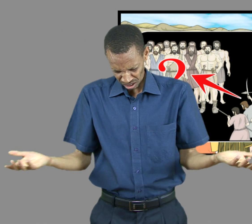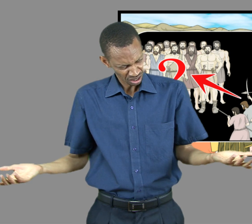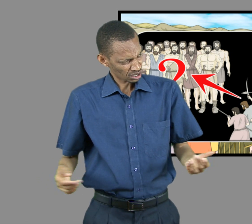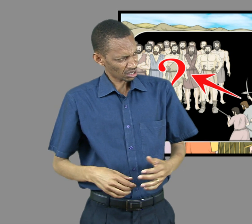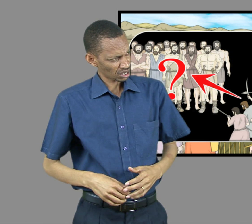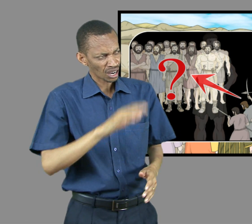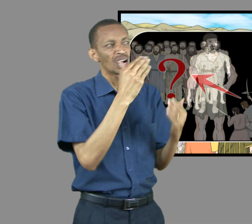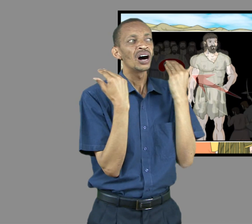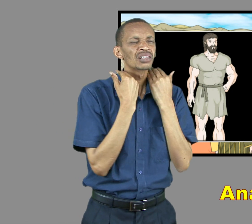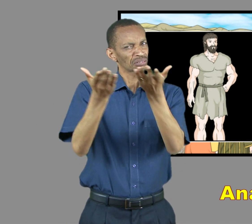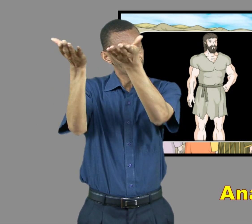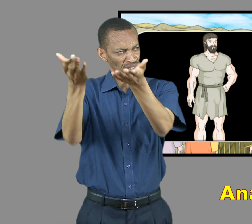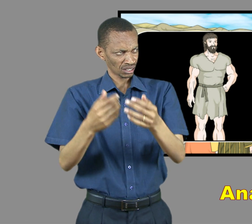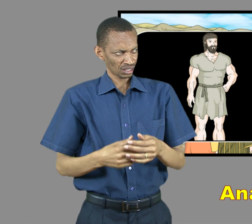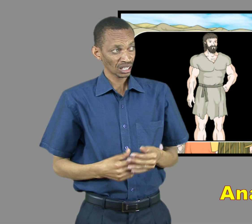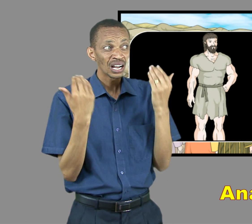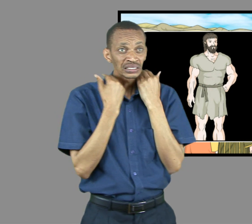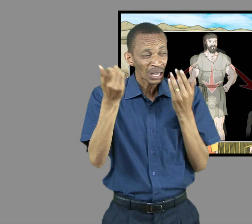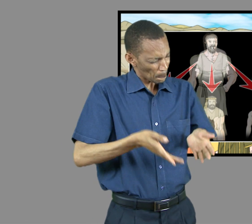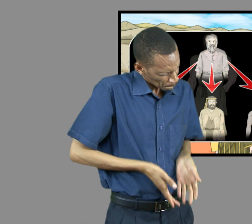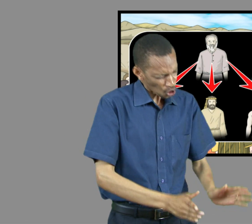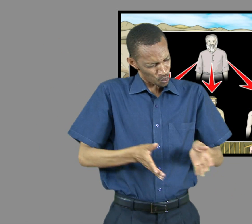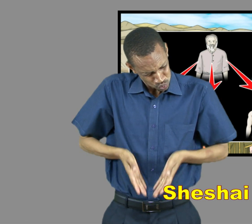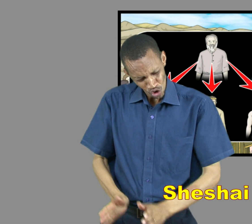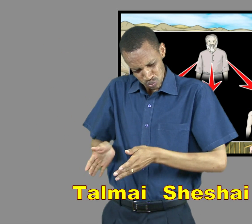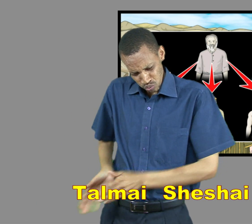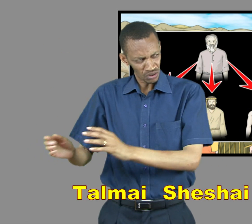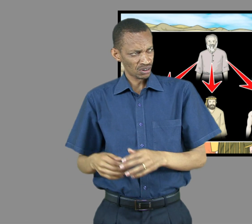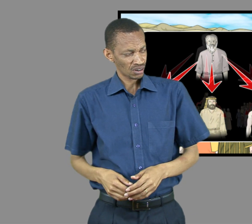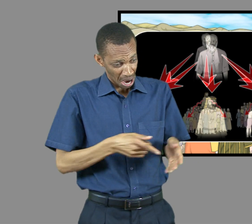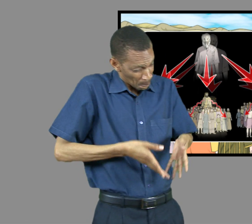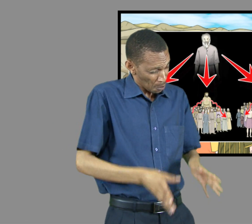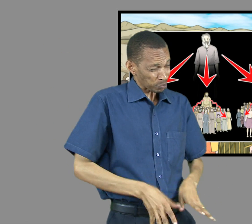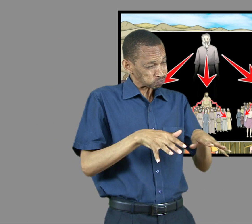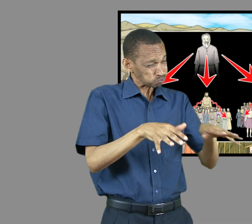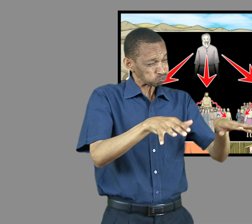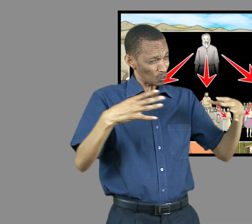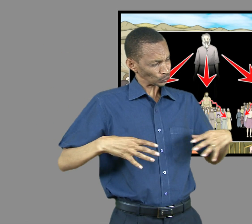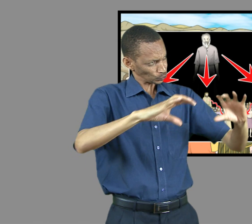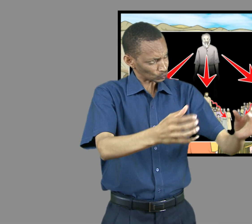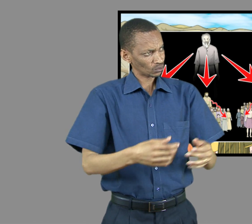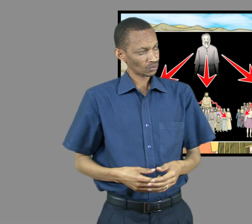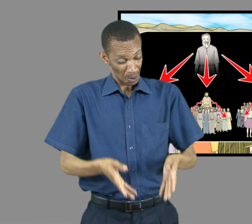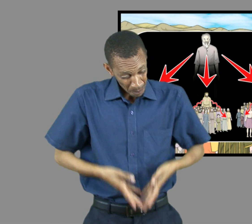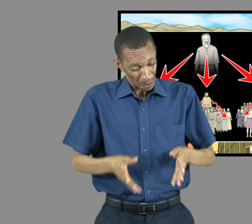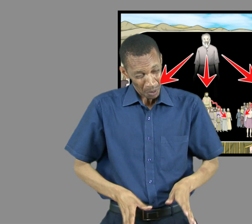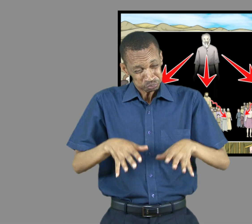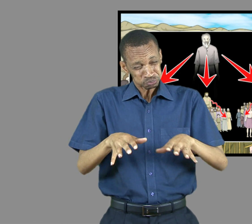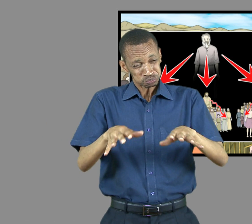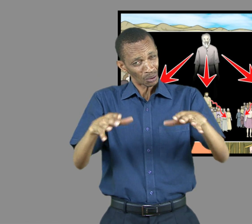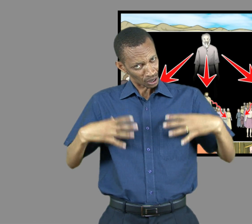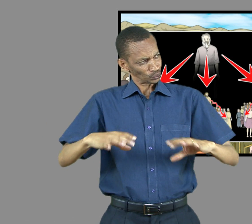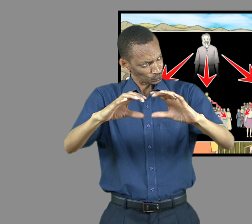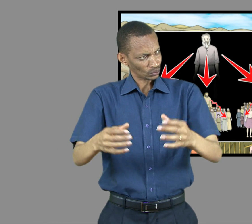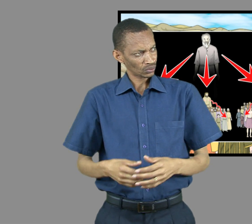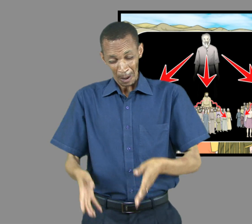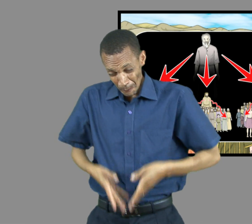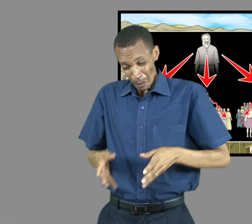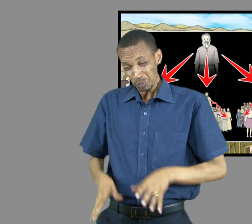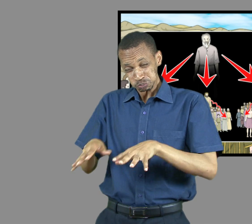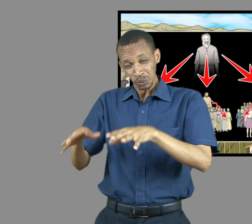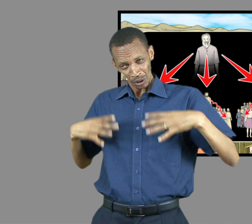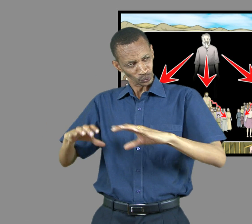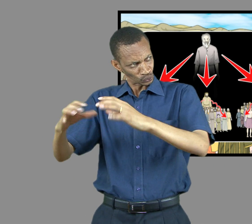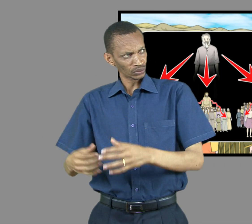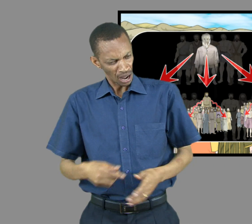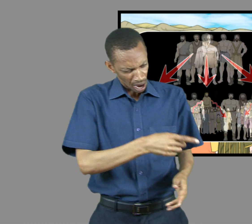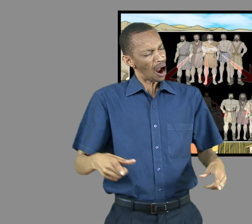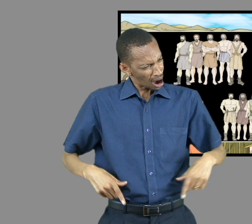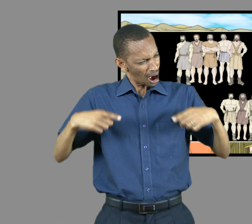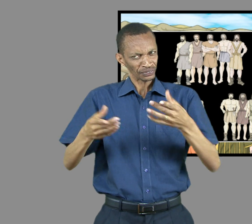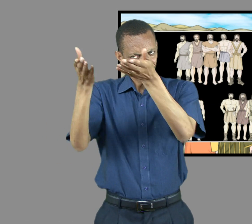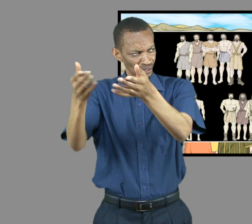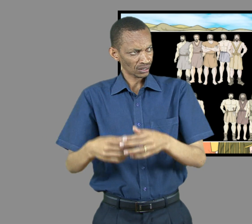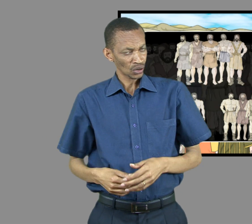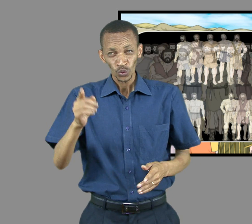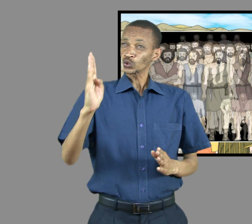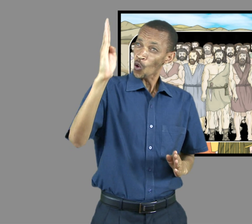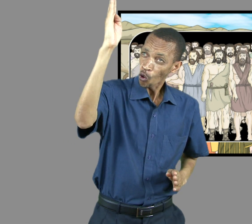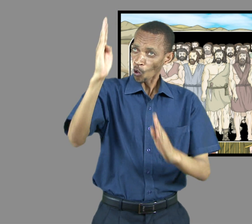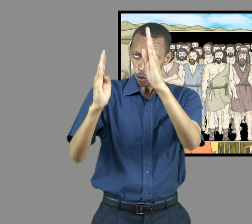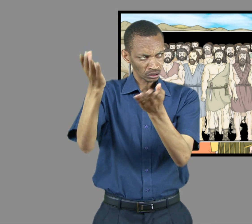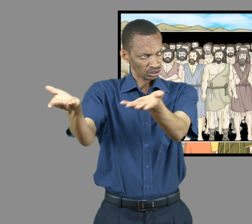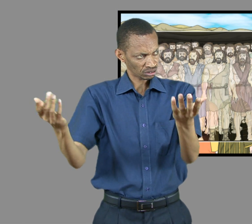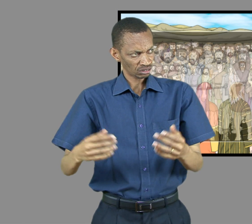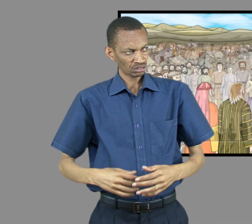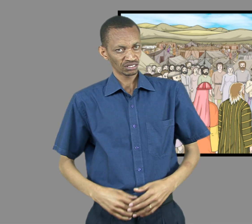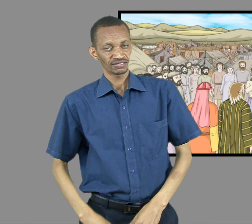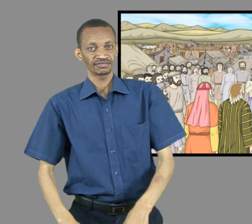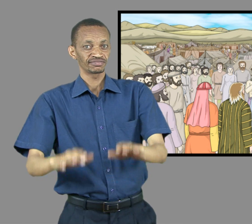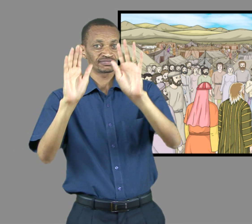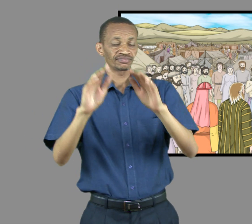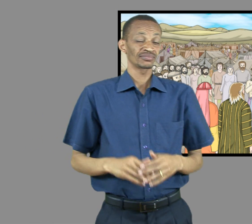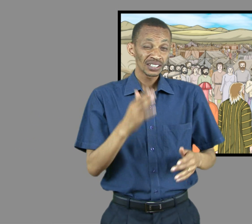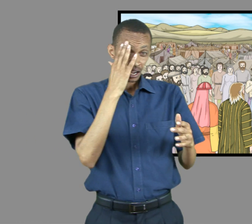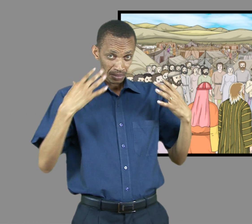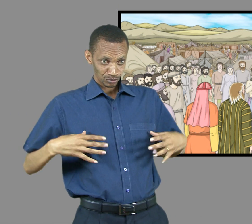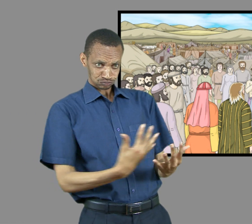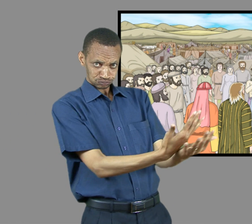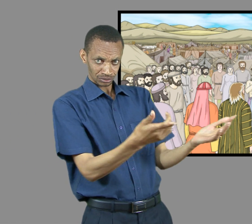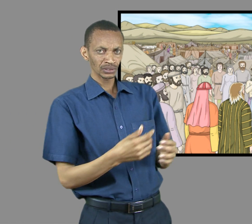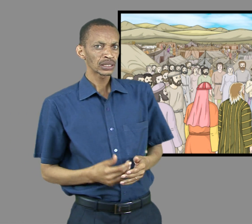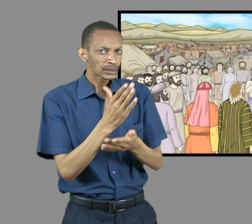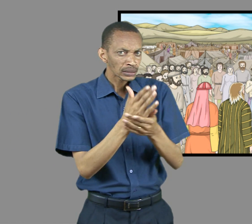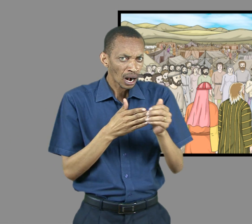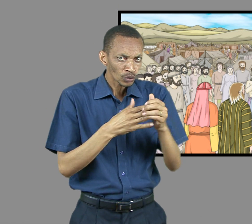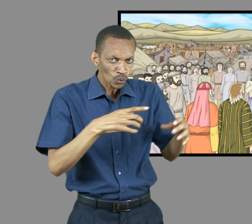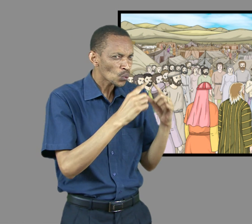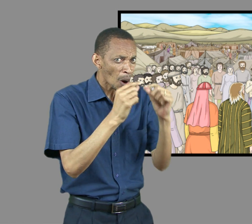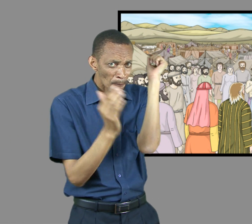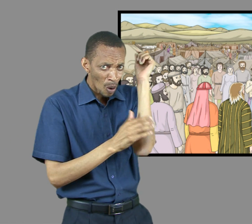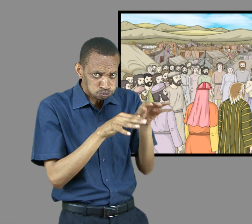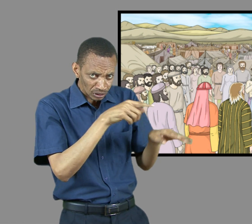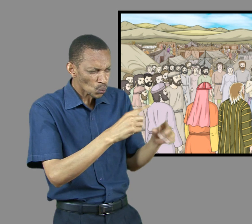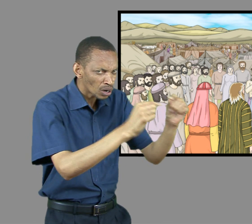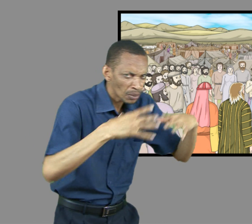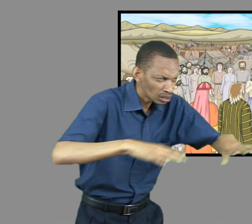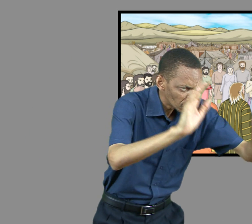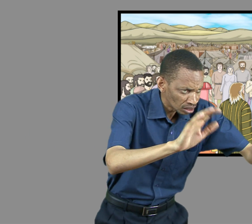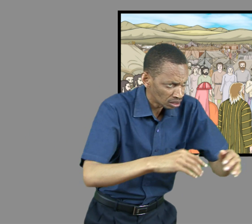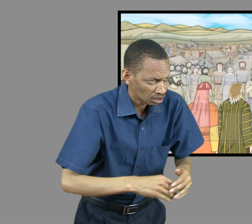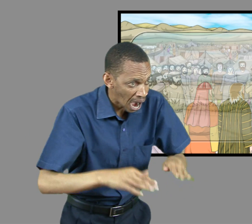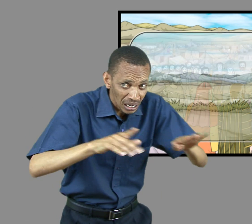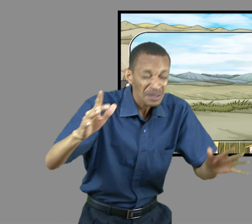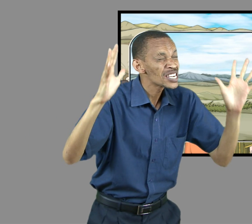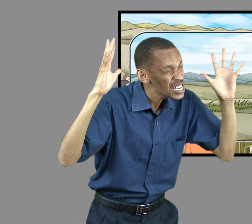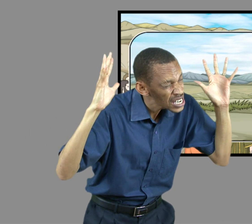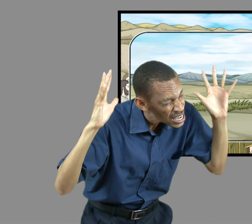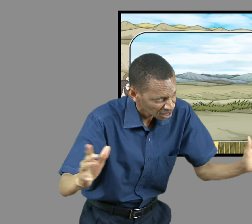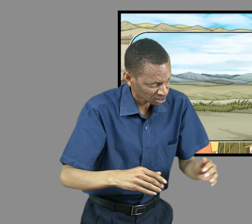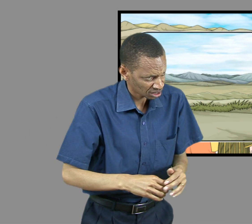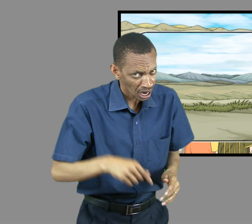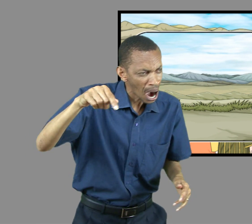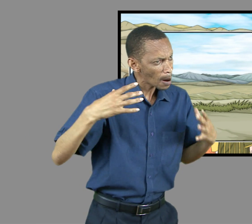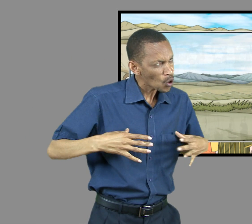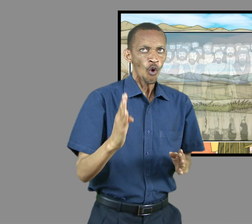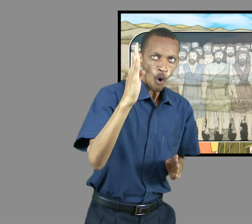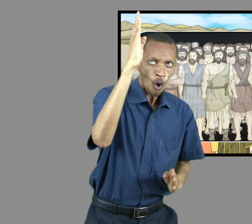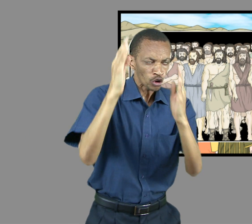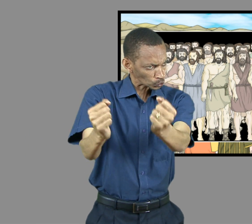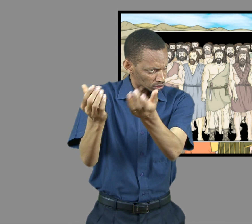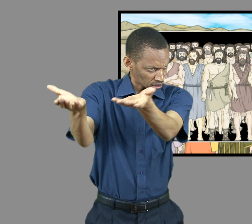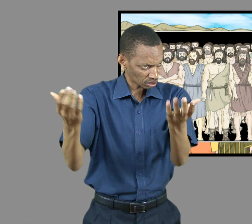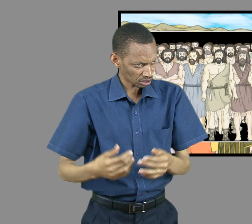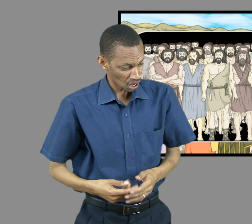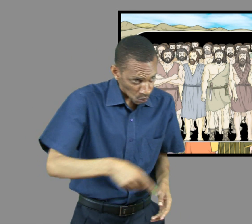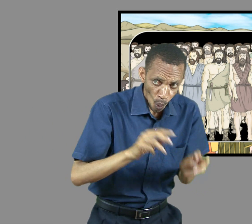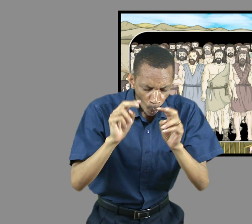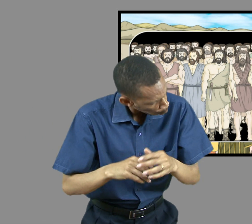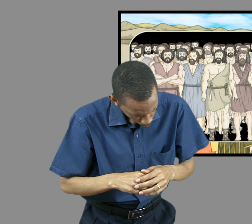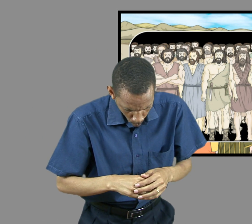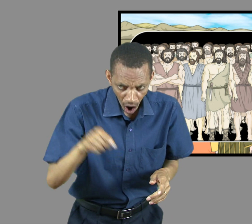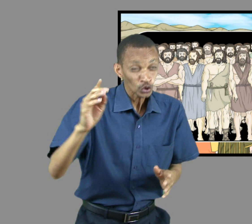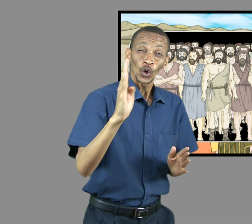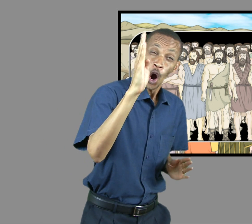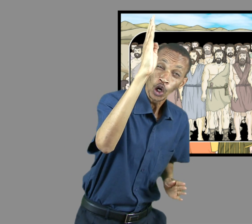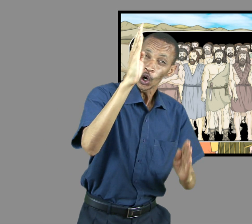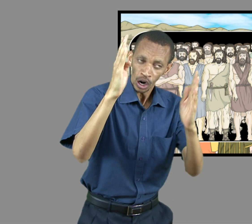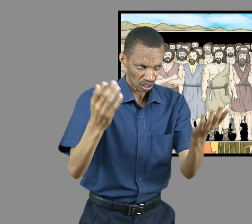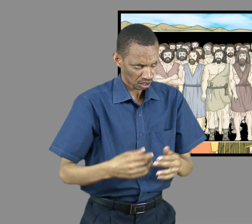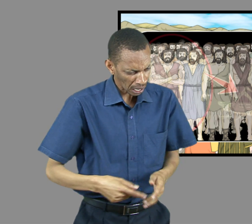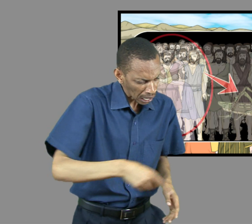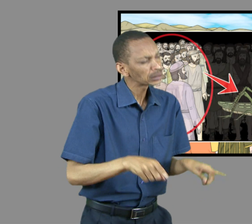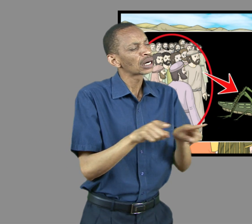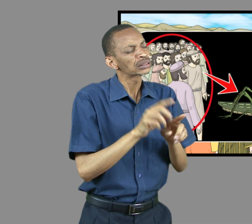We even saw the Nephilim there—the descendants of Anak that come from the Nephilim!